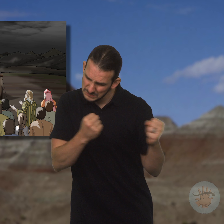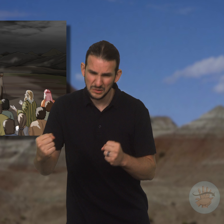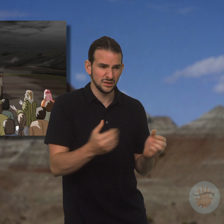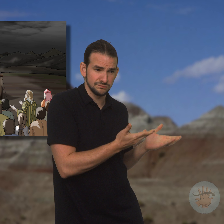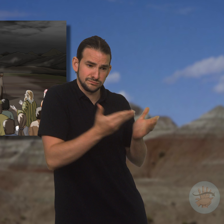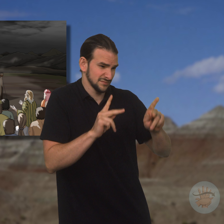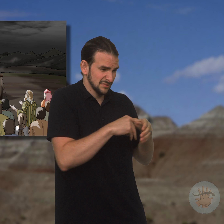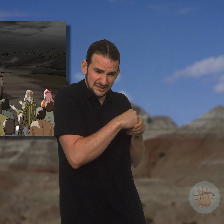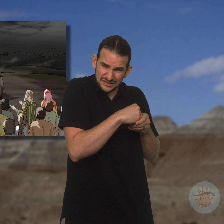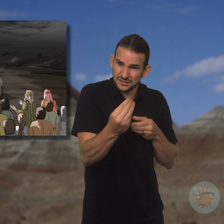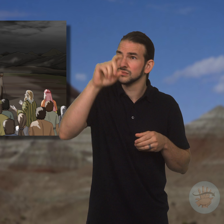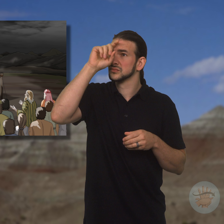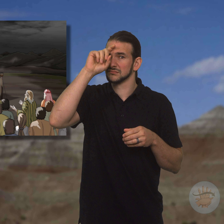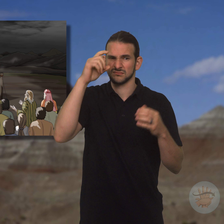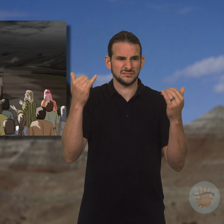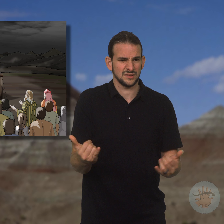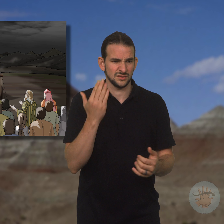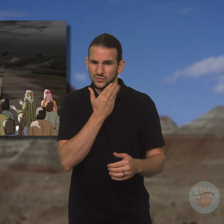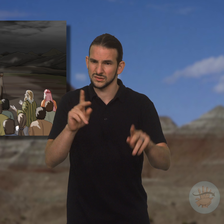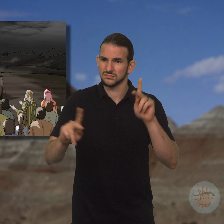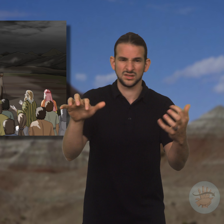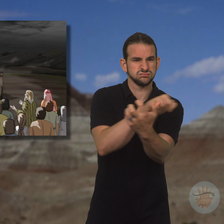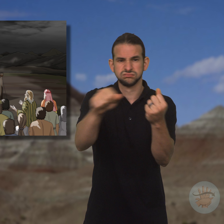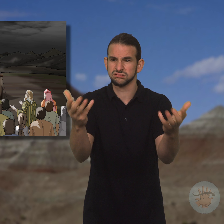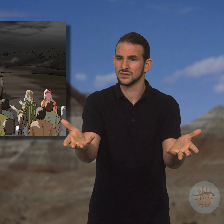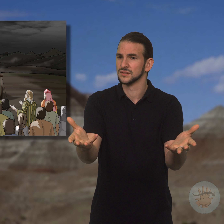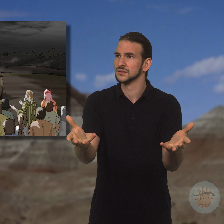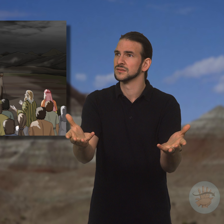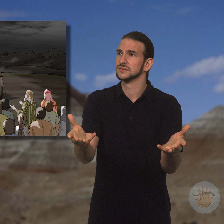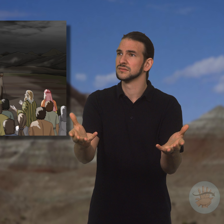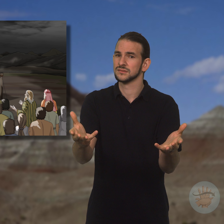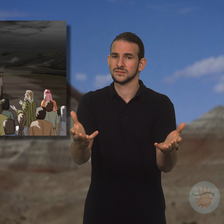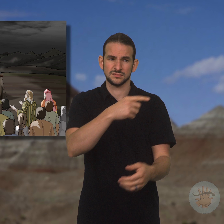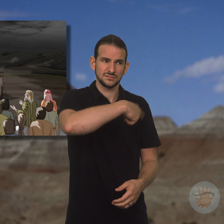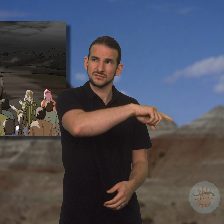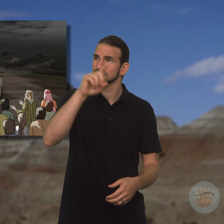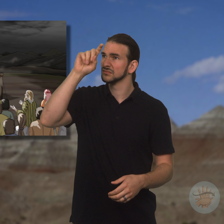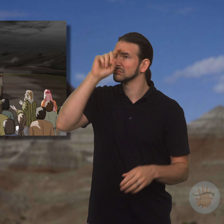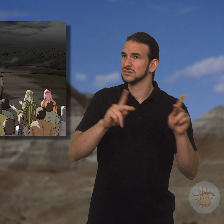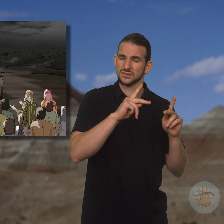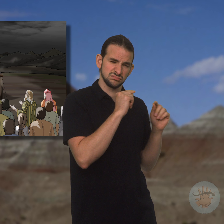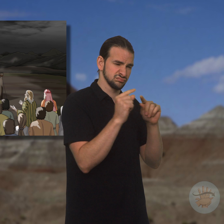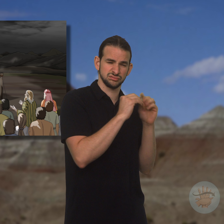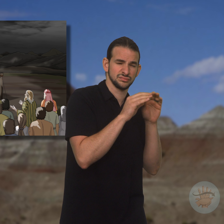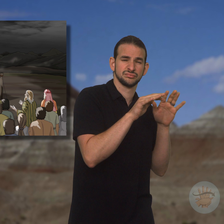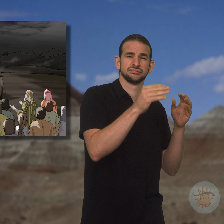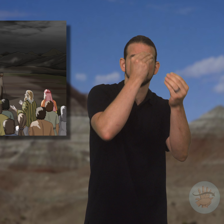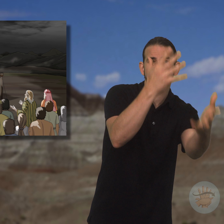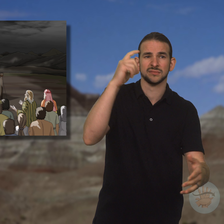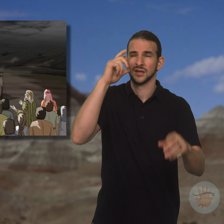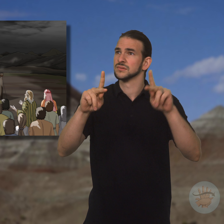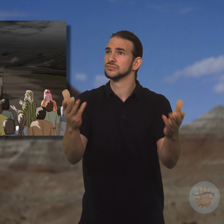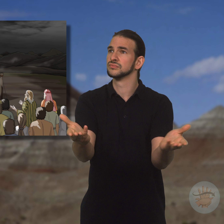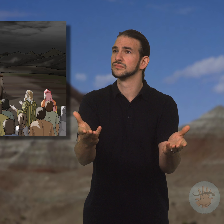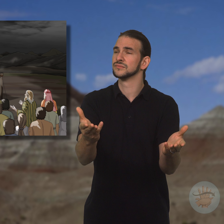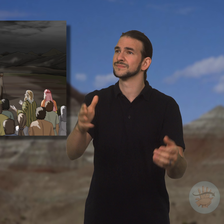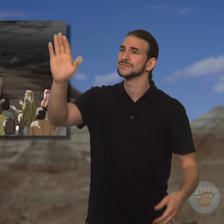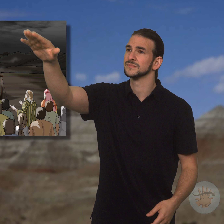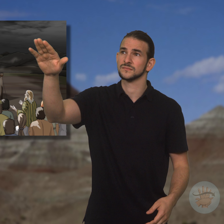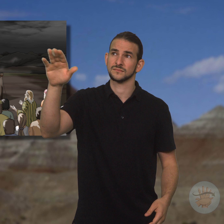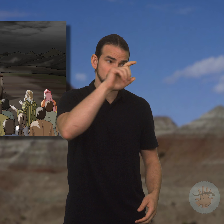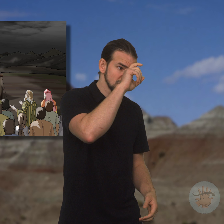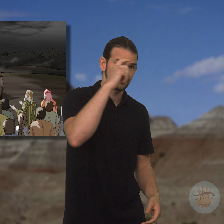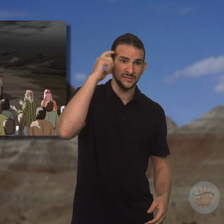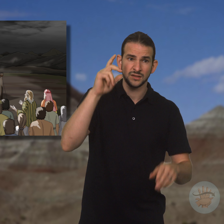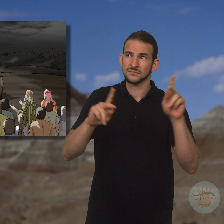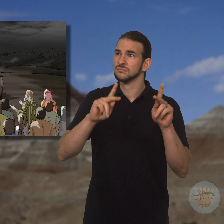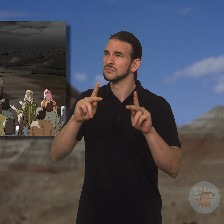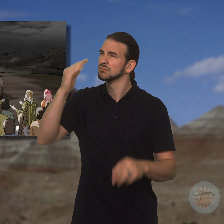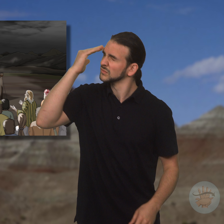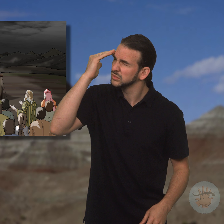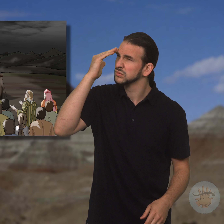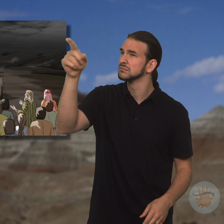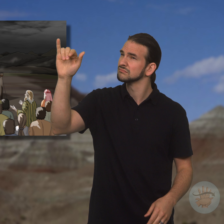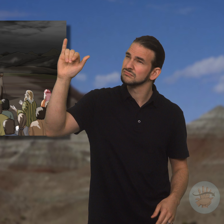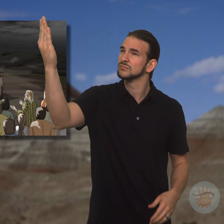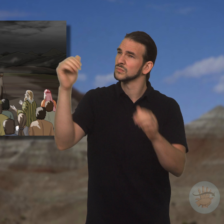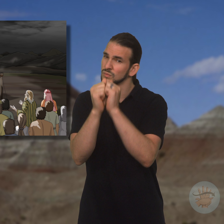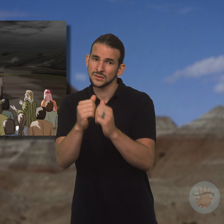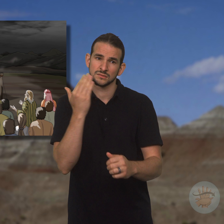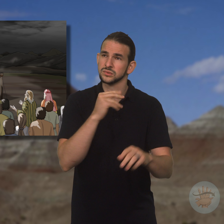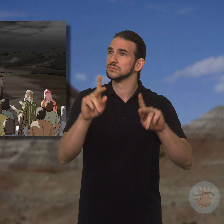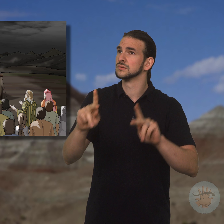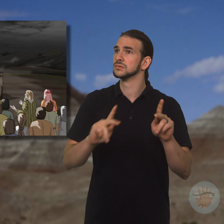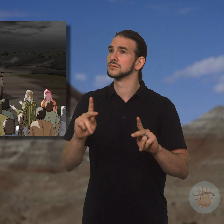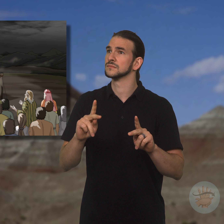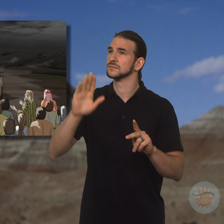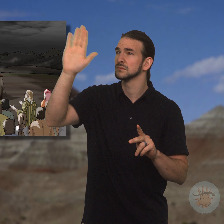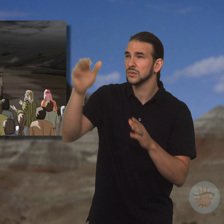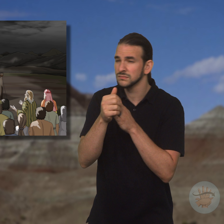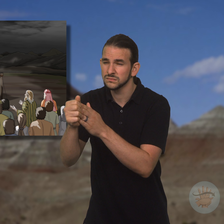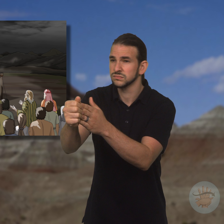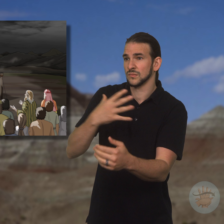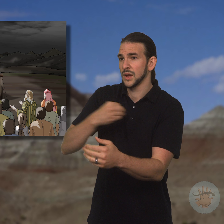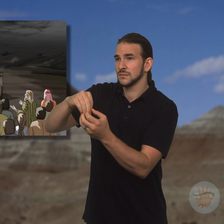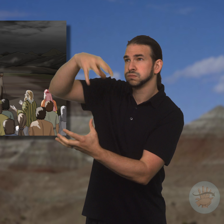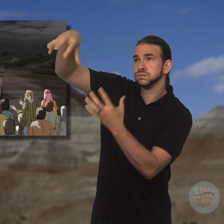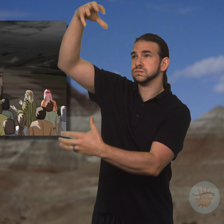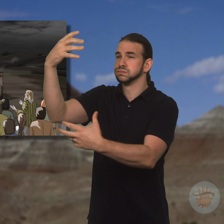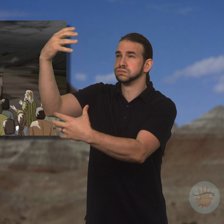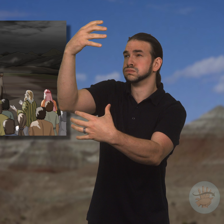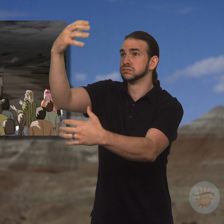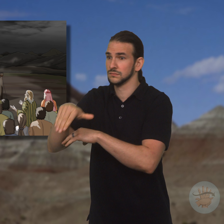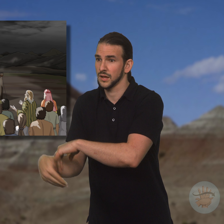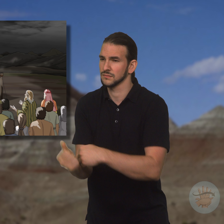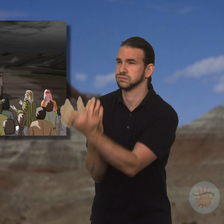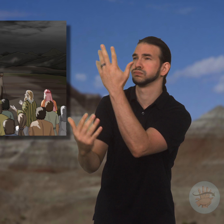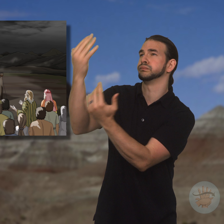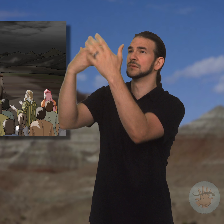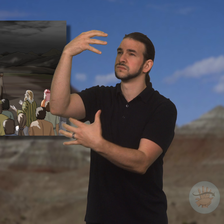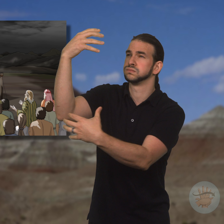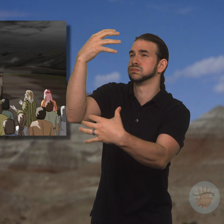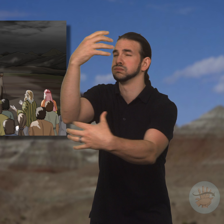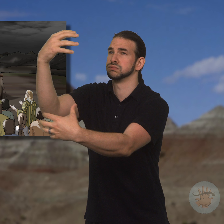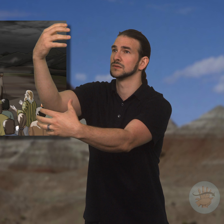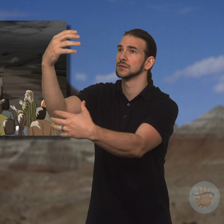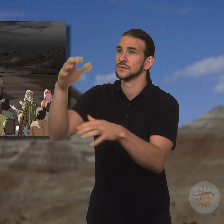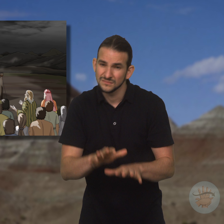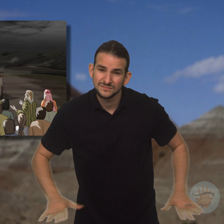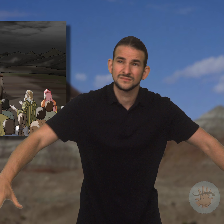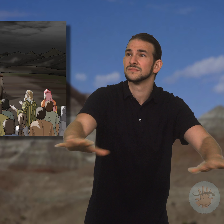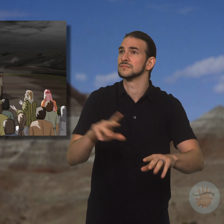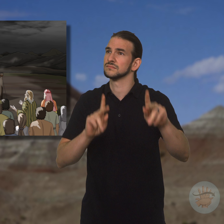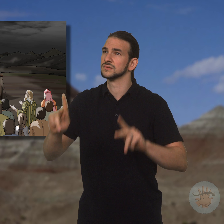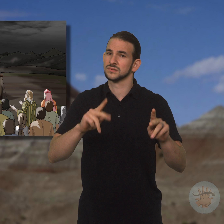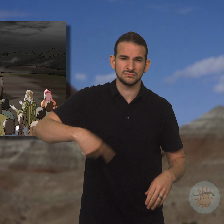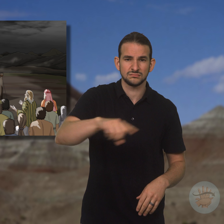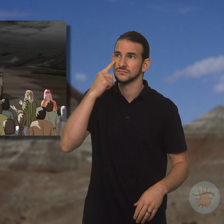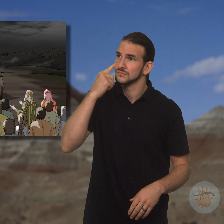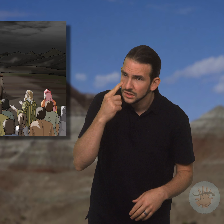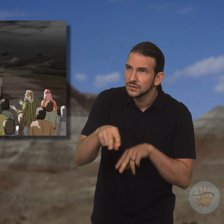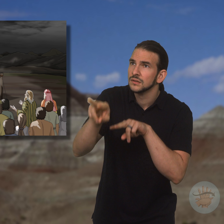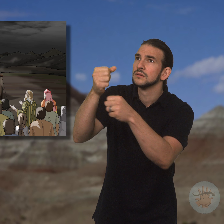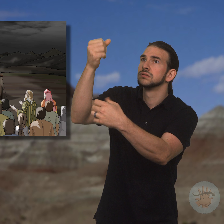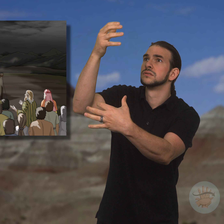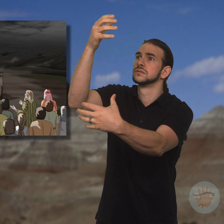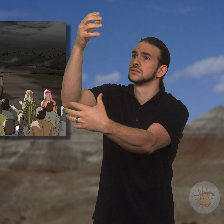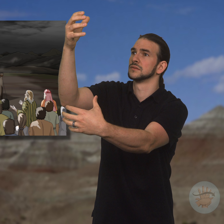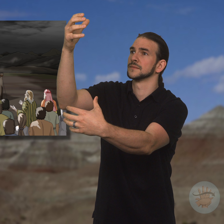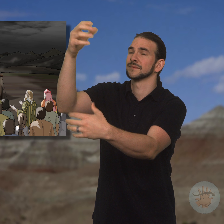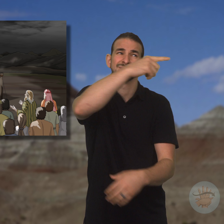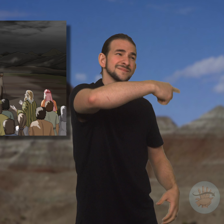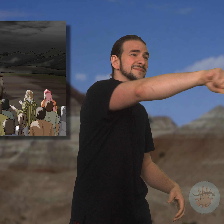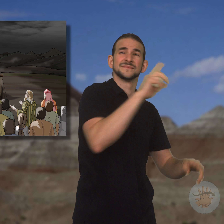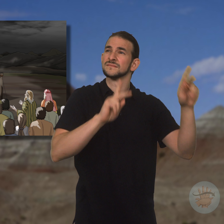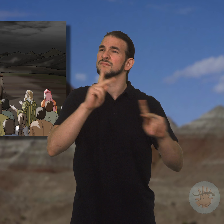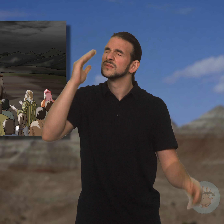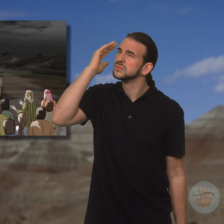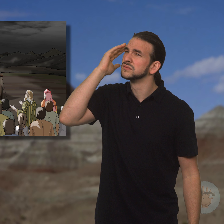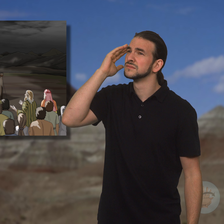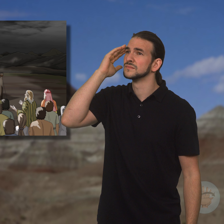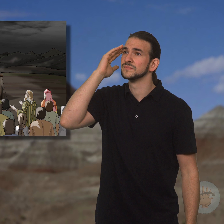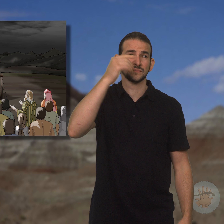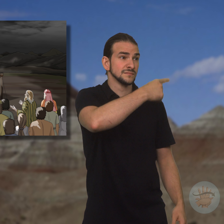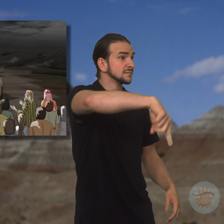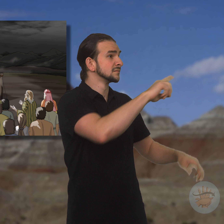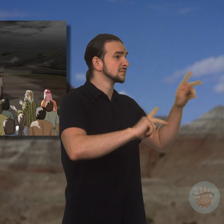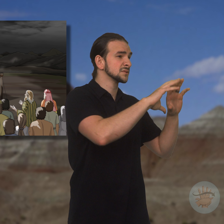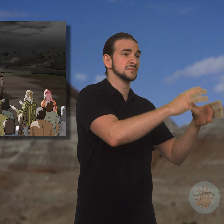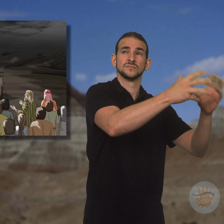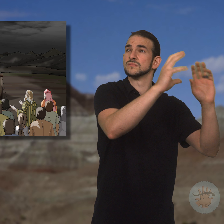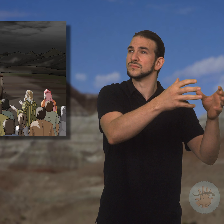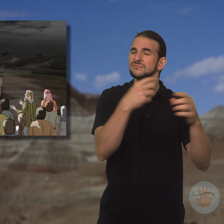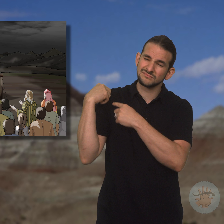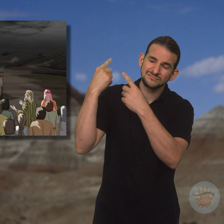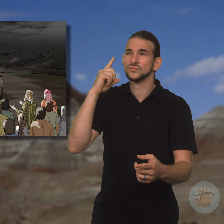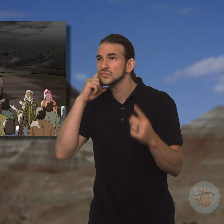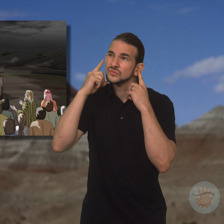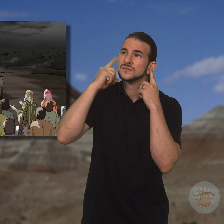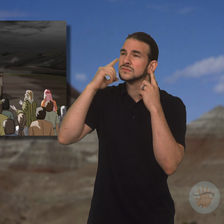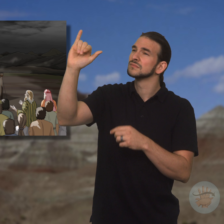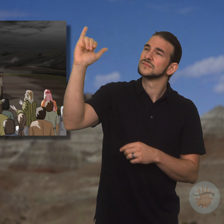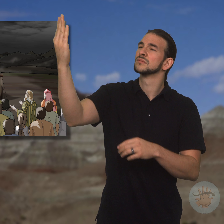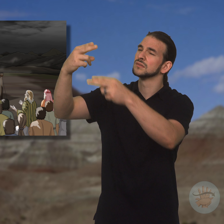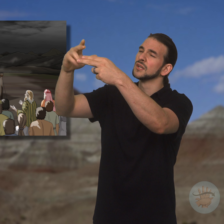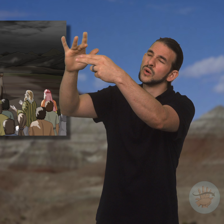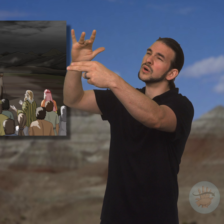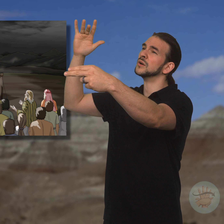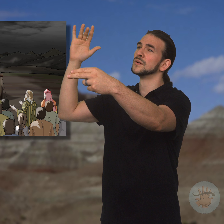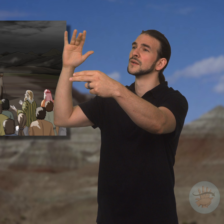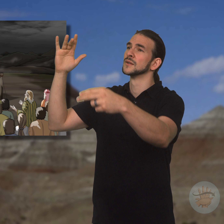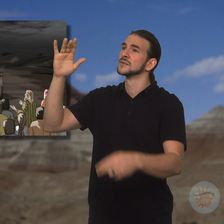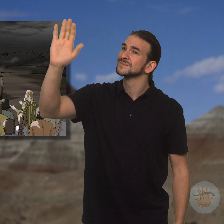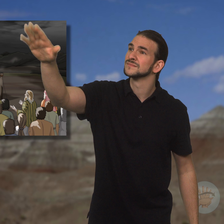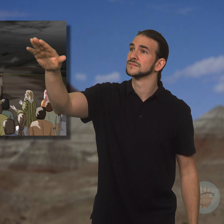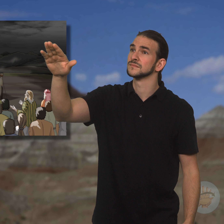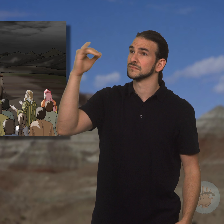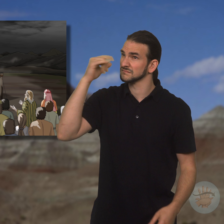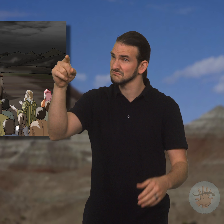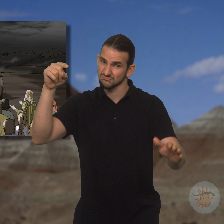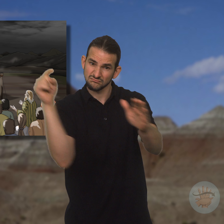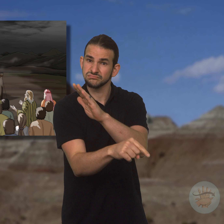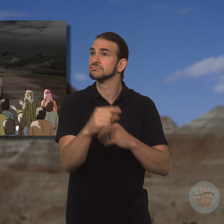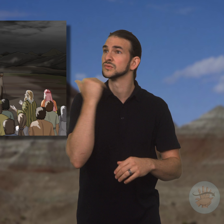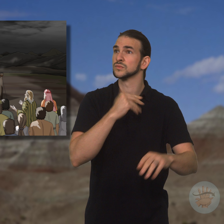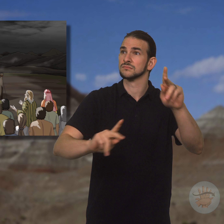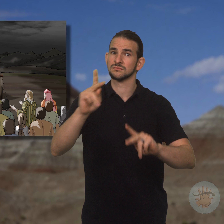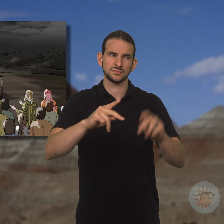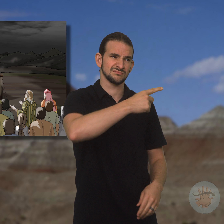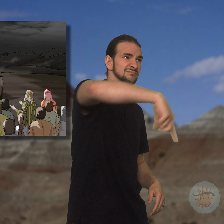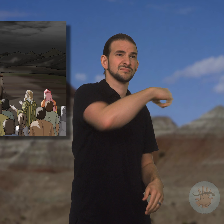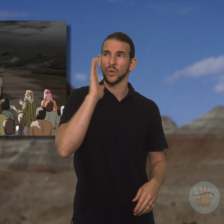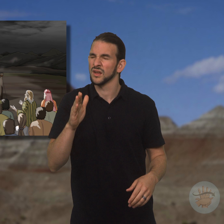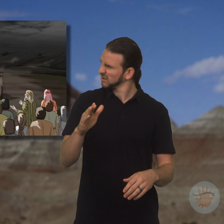They have already heard that You, O LORD, are in the midst of this people, that You, O LORD, have been seen face to face, that Your cloud stands over them, and that You go before them in a pillar of cloud by day and a pillar of fire by night.